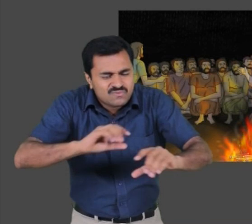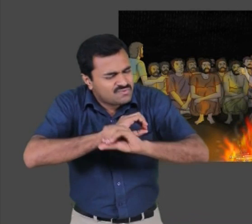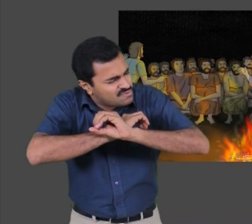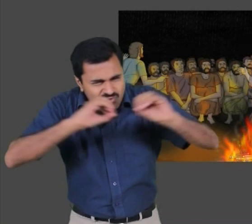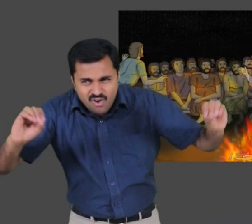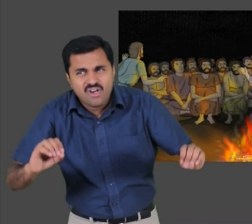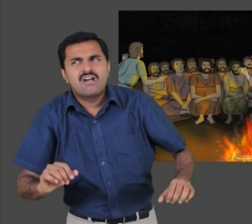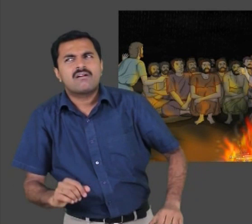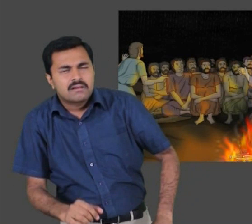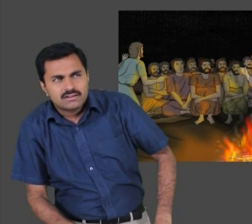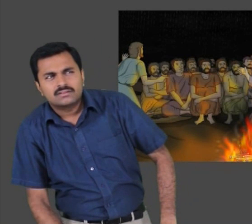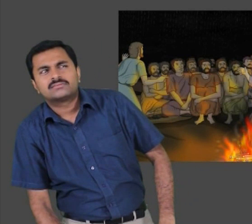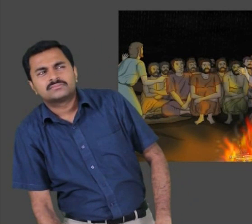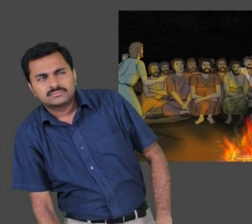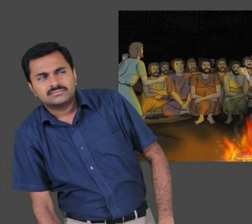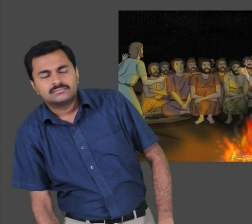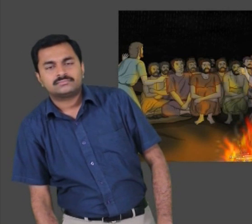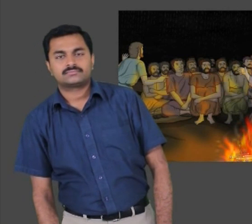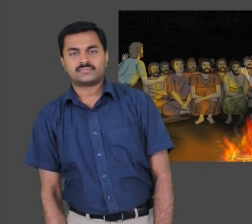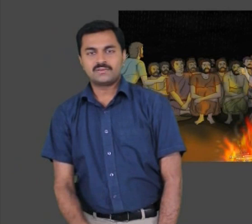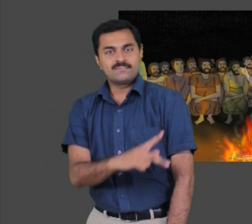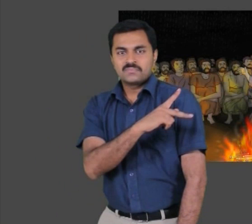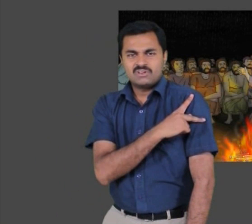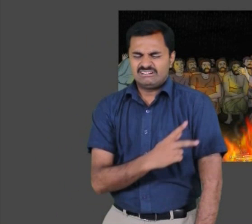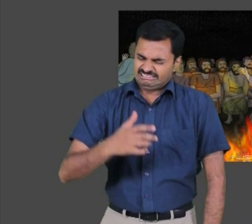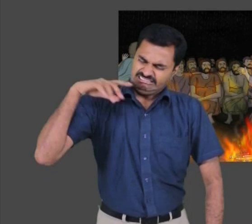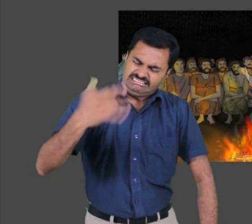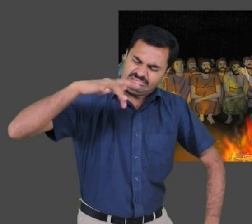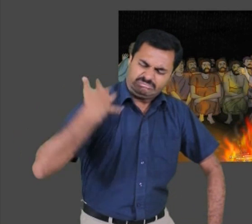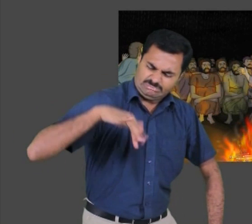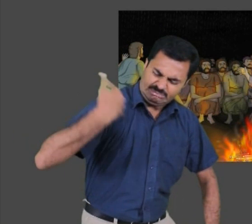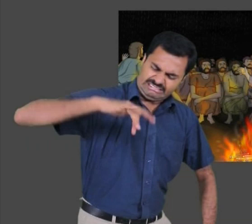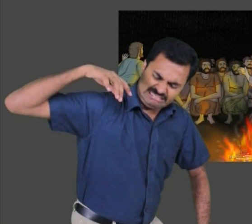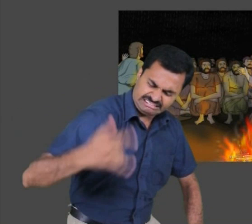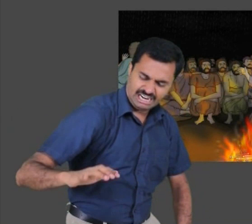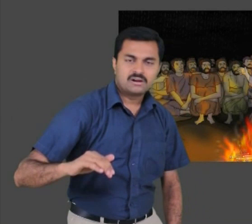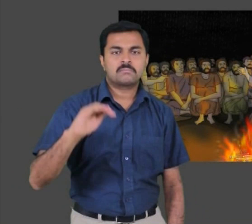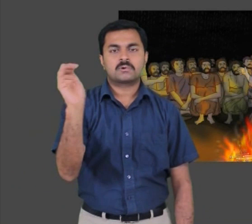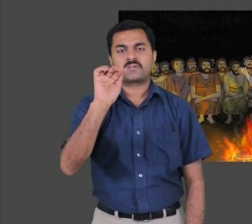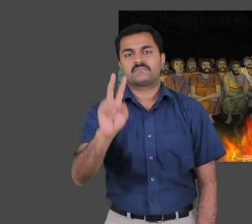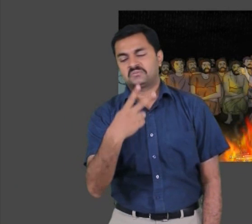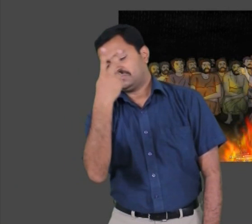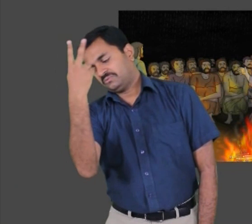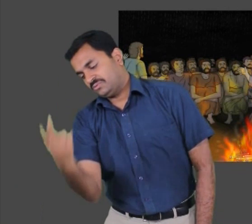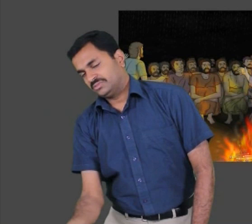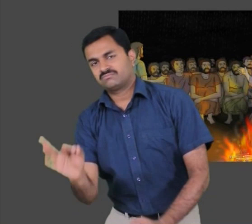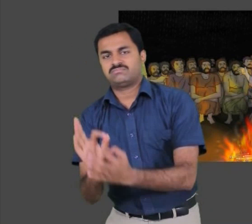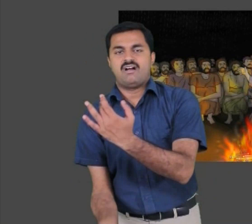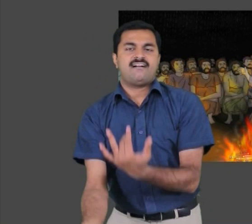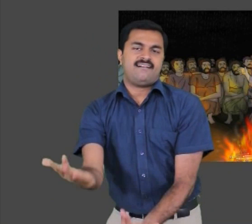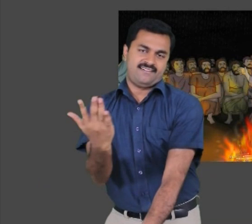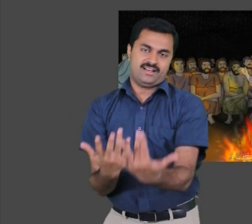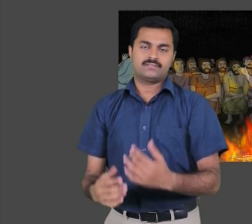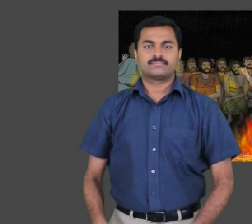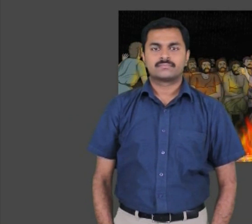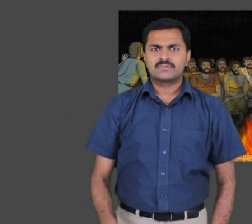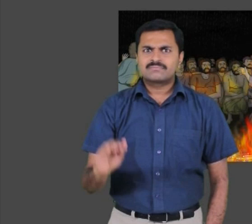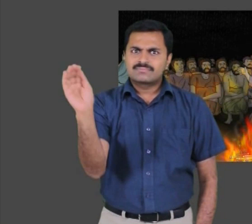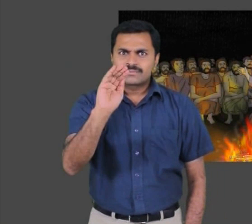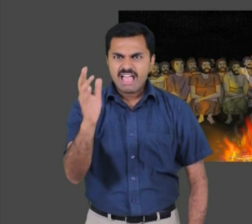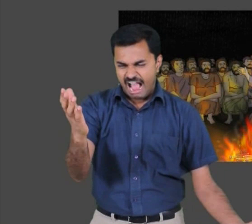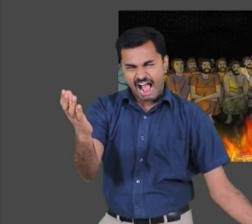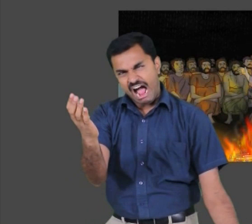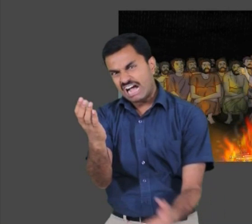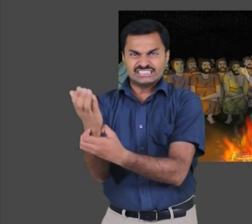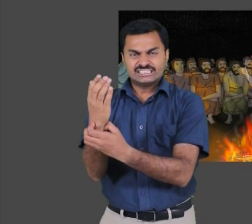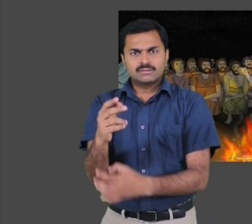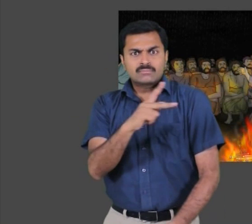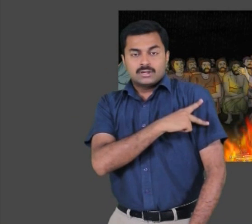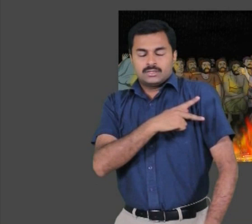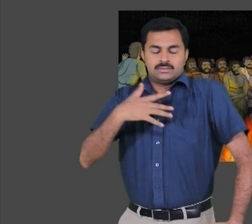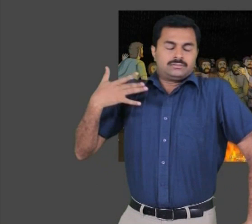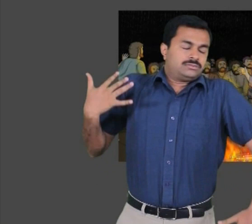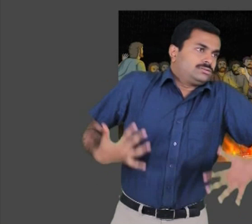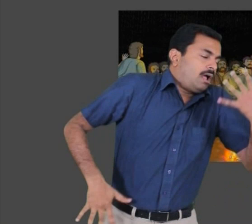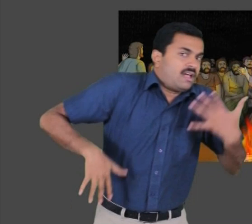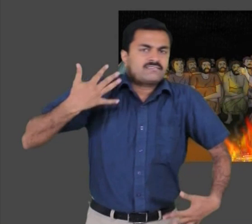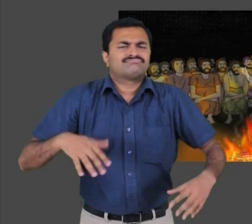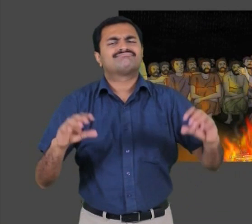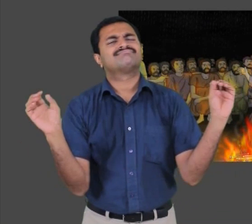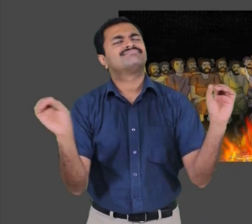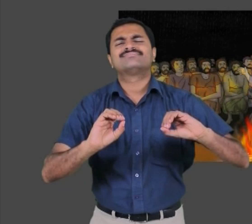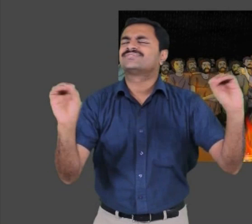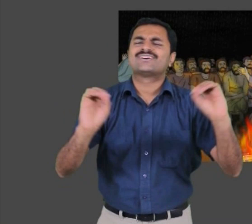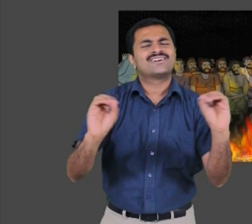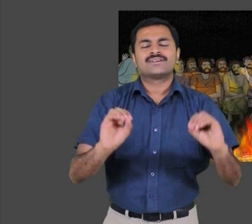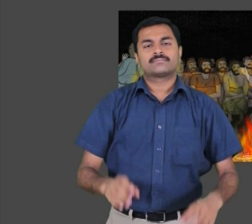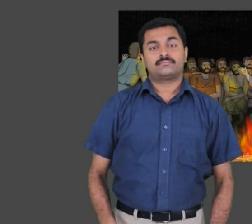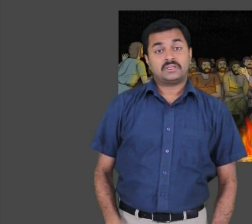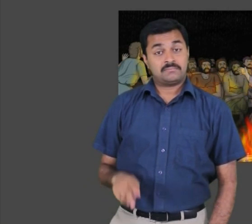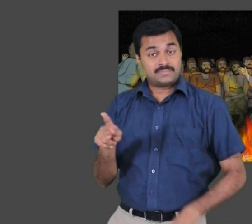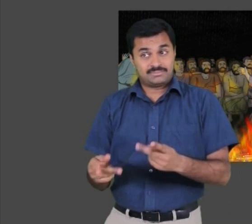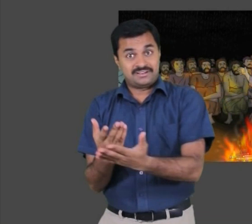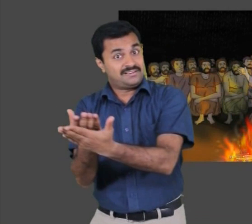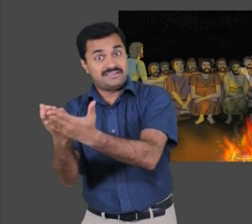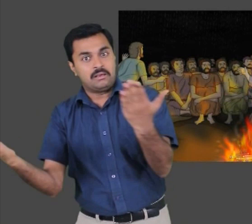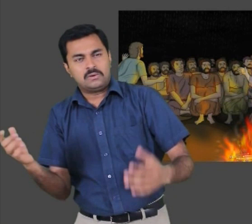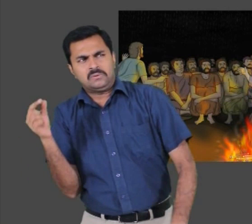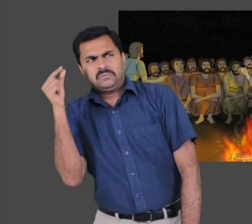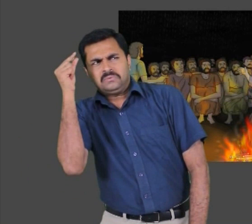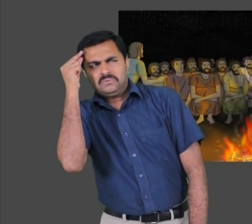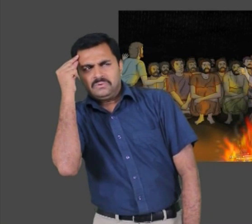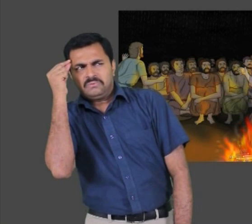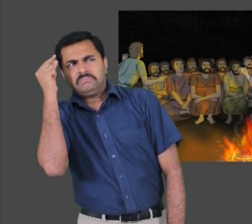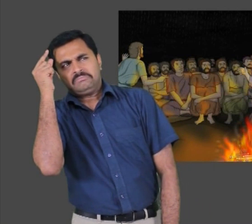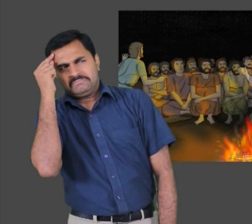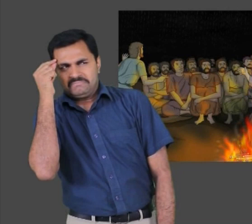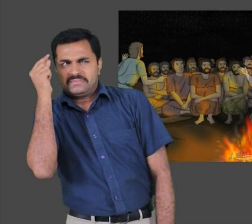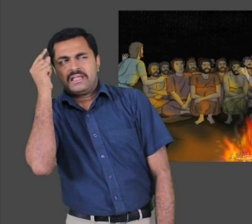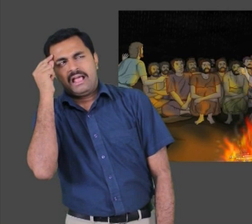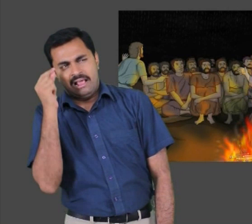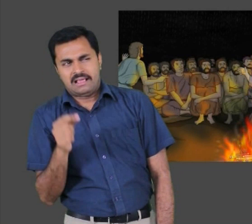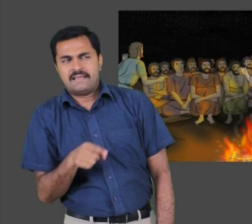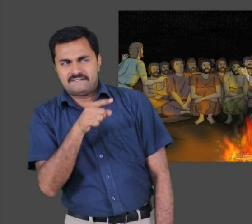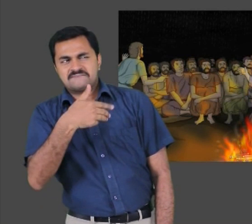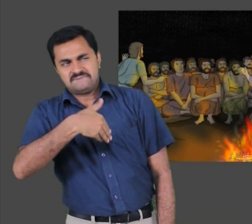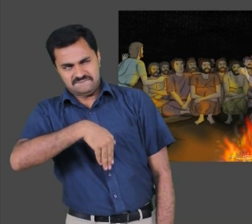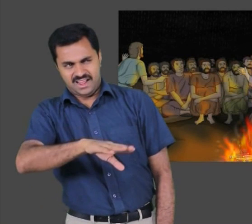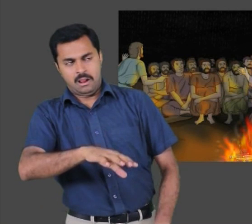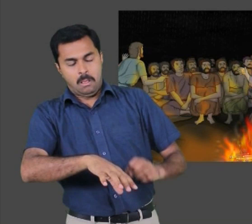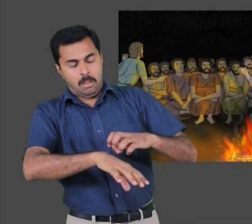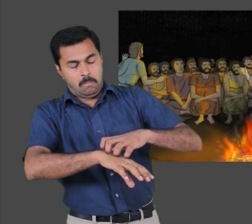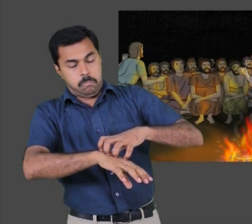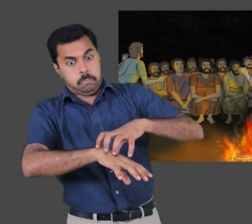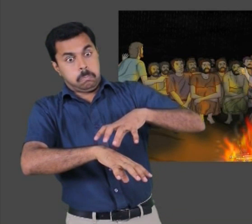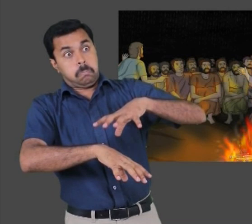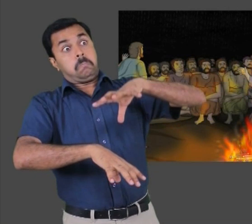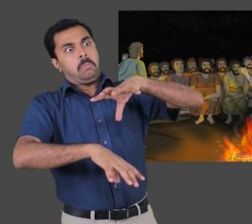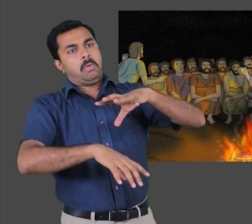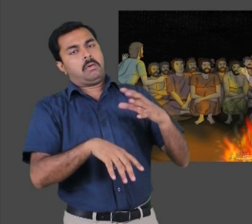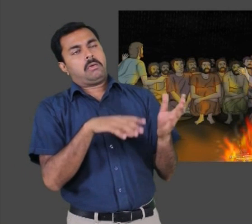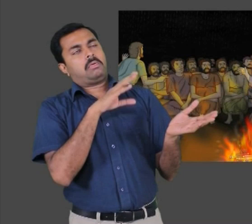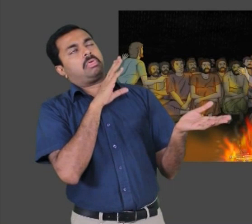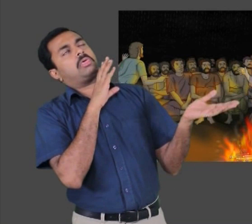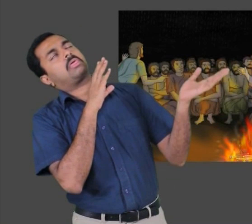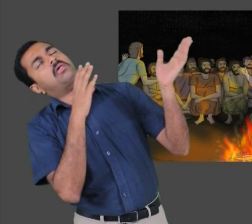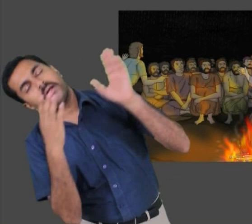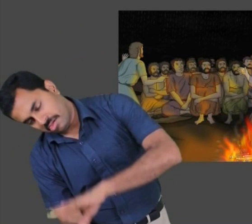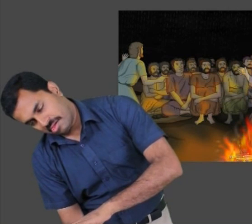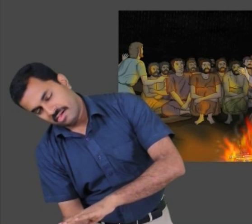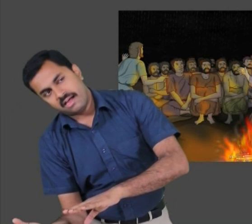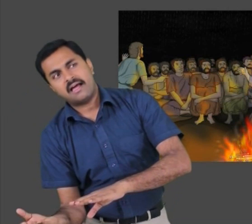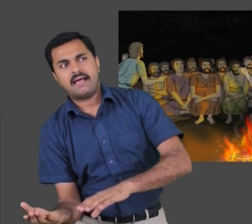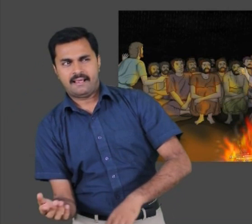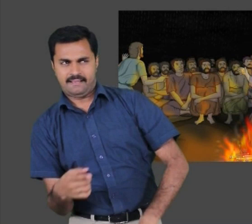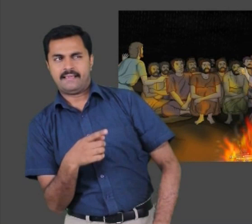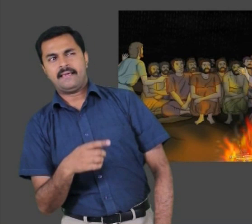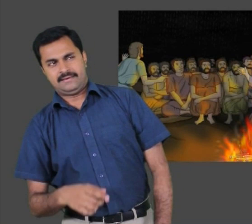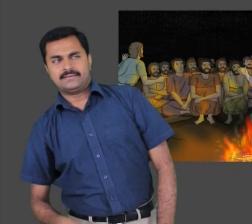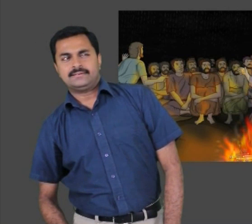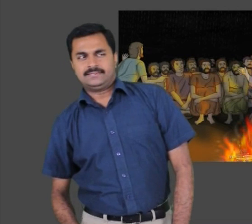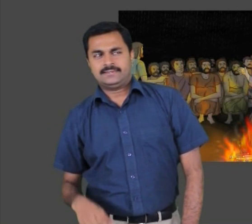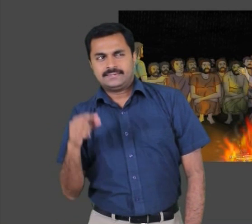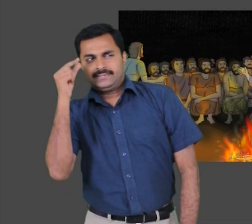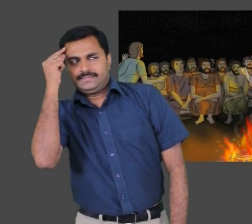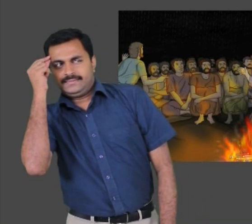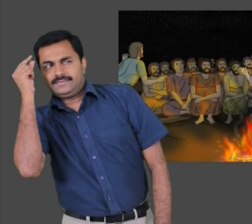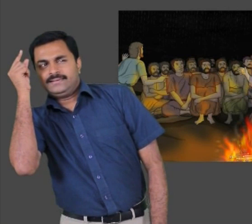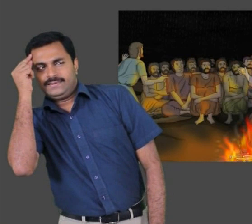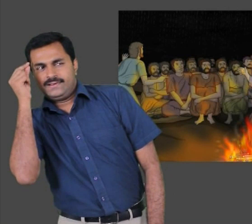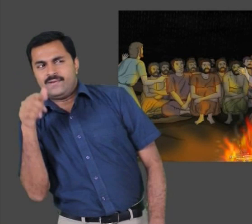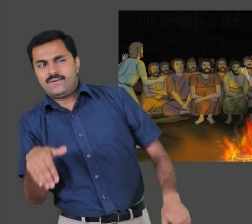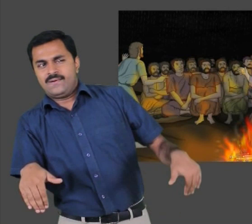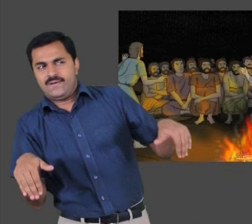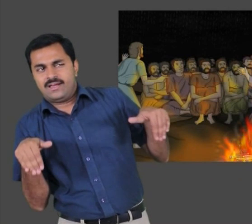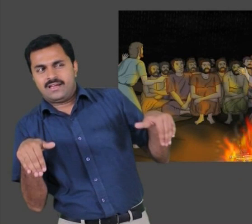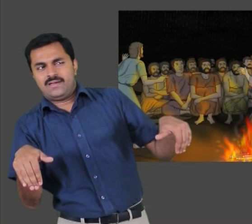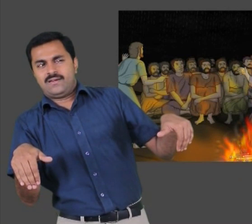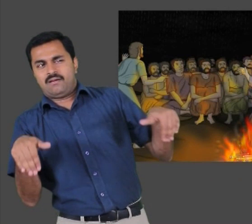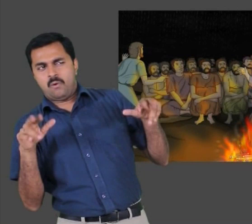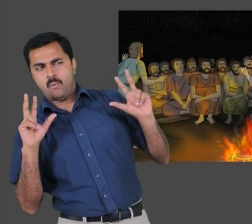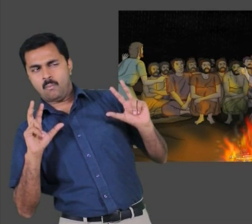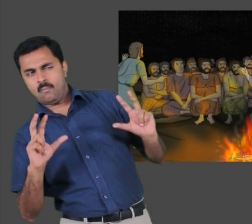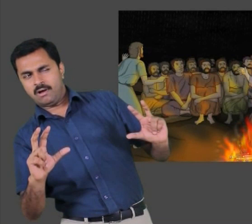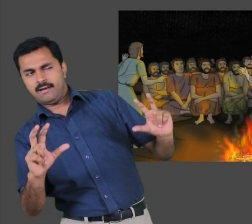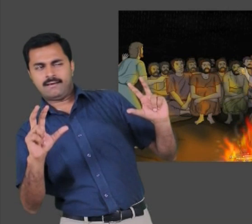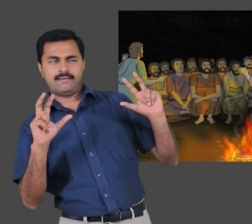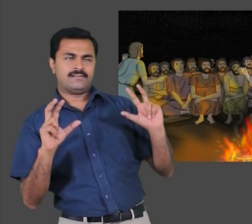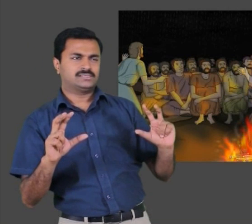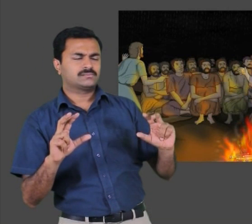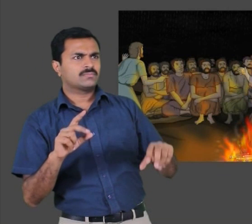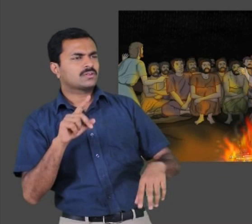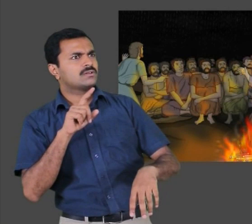Although he was saved from the sea, Justice has not allowed him to live.” But Paul shook the creature off into the fire and suffered no ill effects.